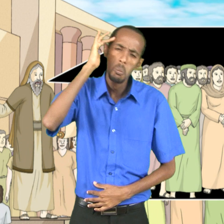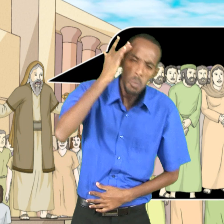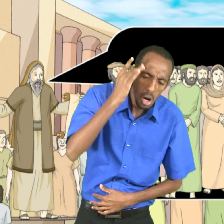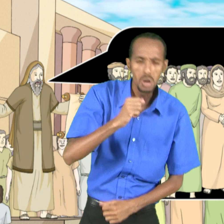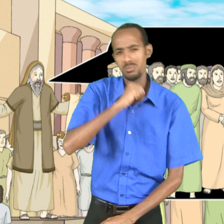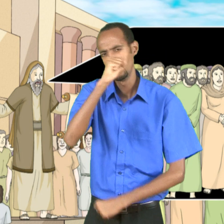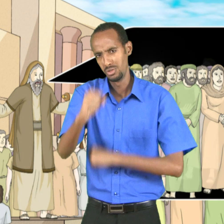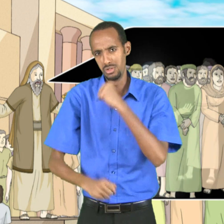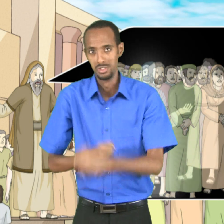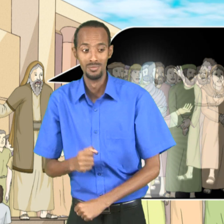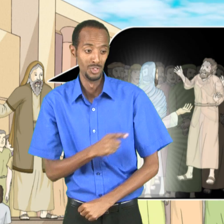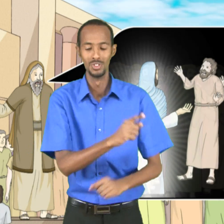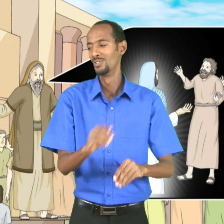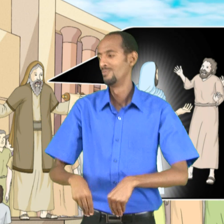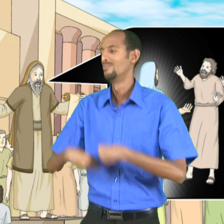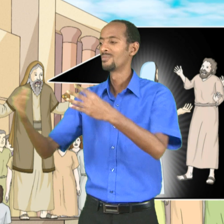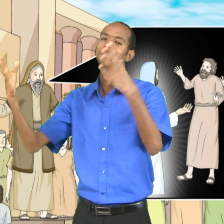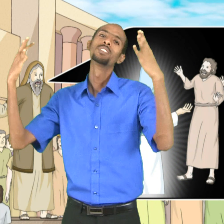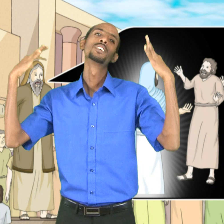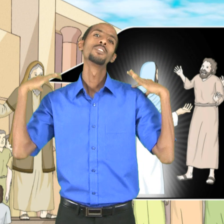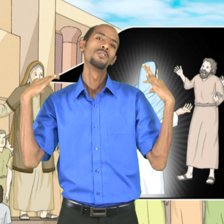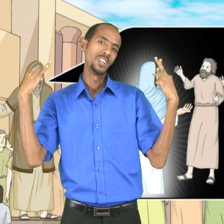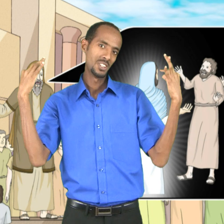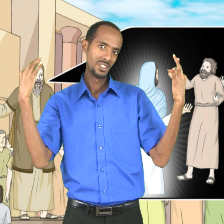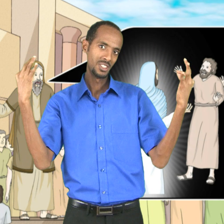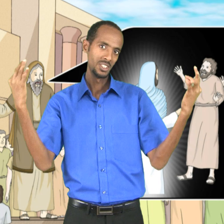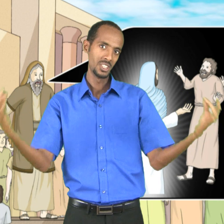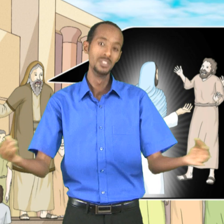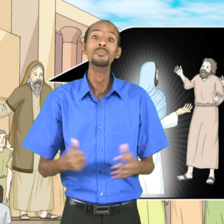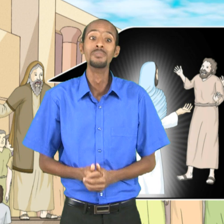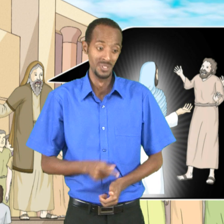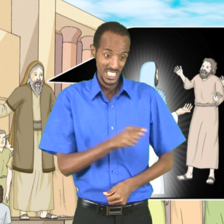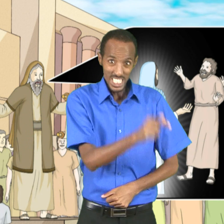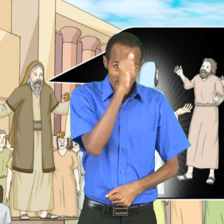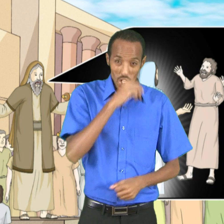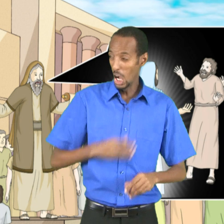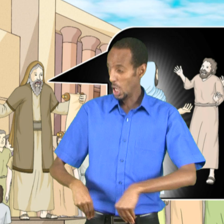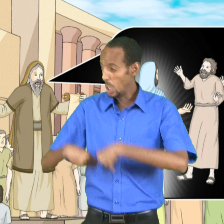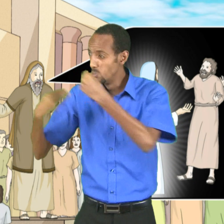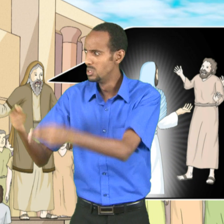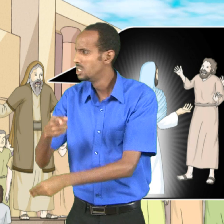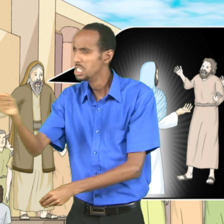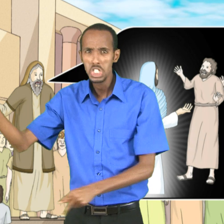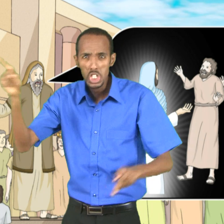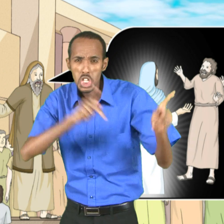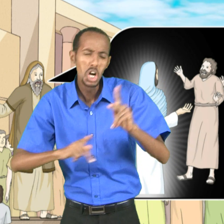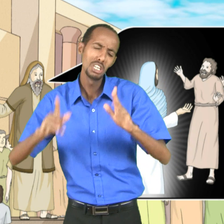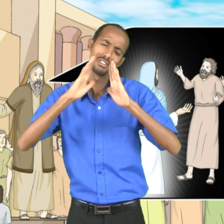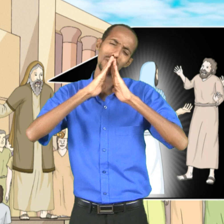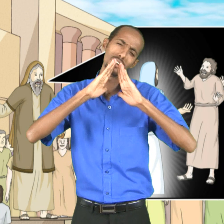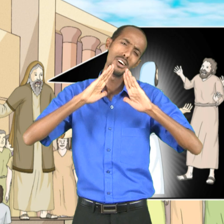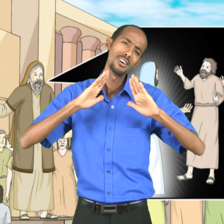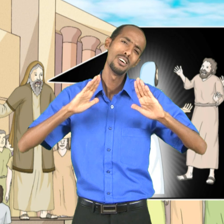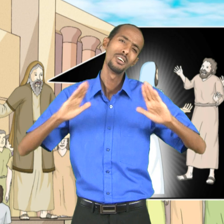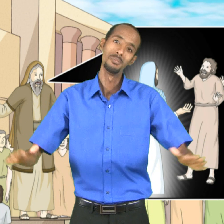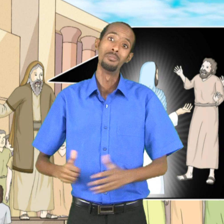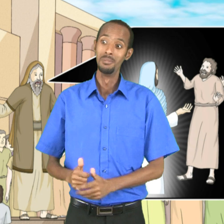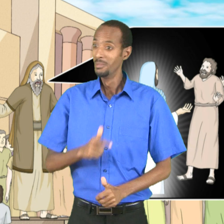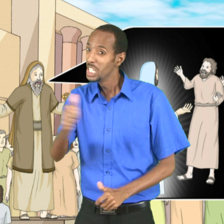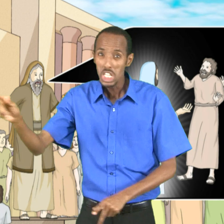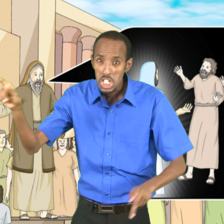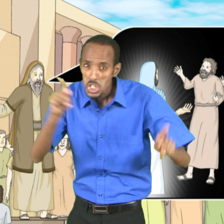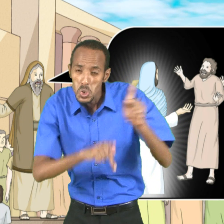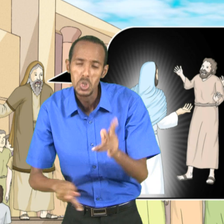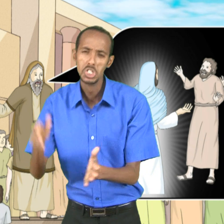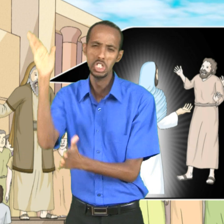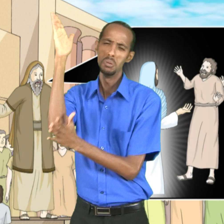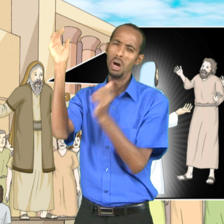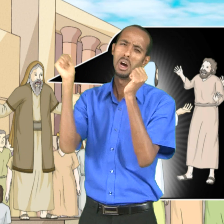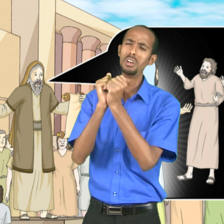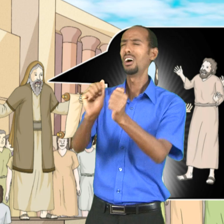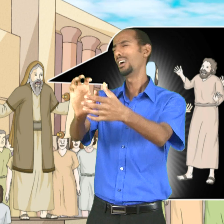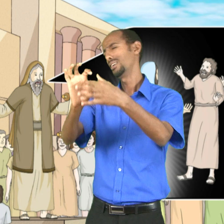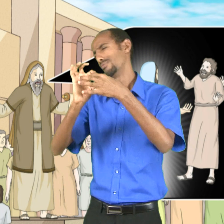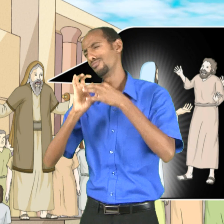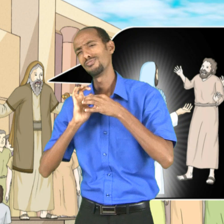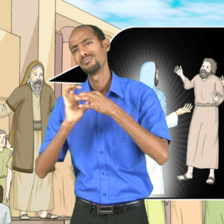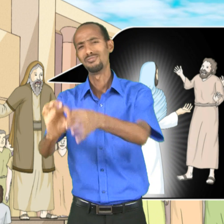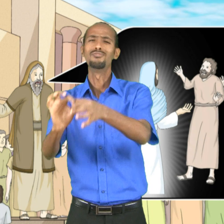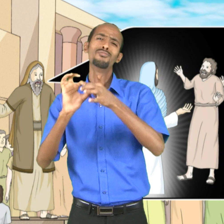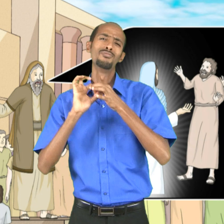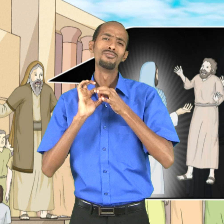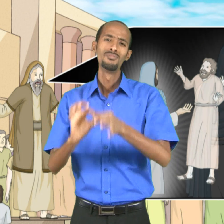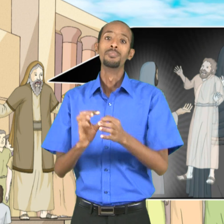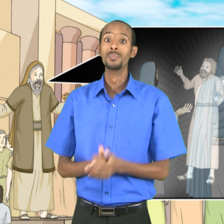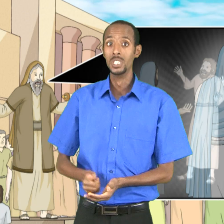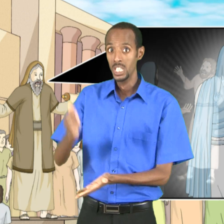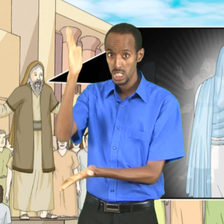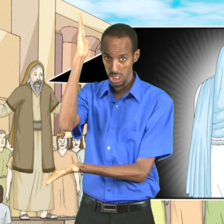Yet He bore the sin of many and made intercession for the transgressors.